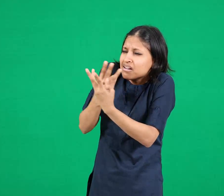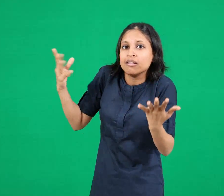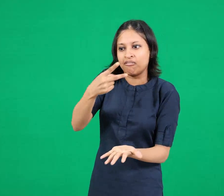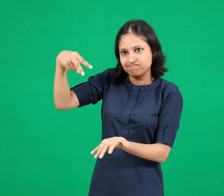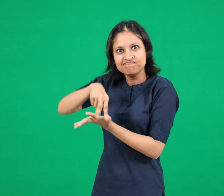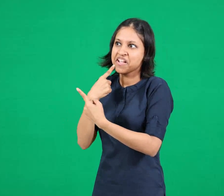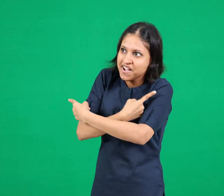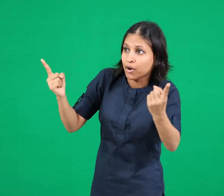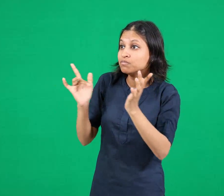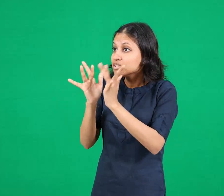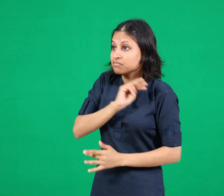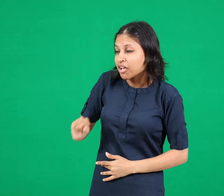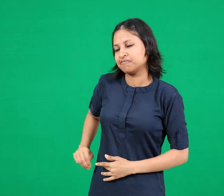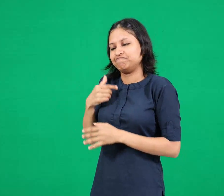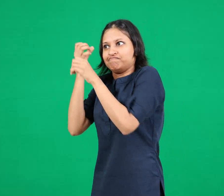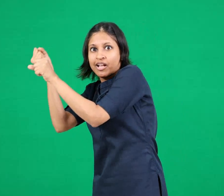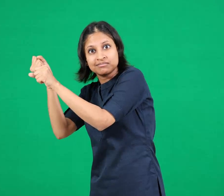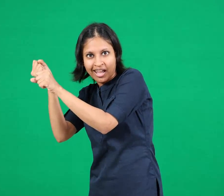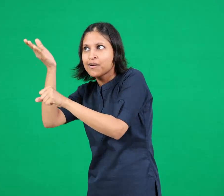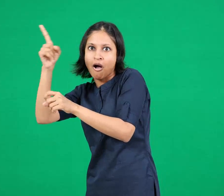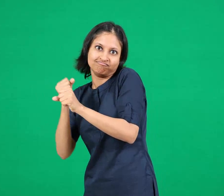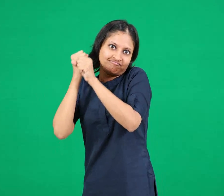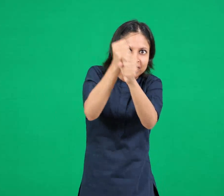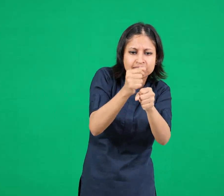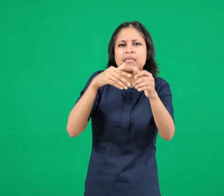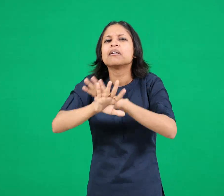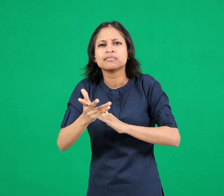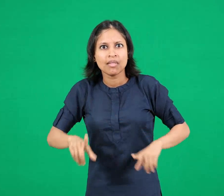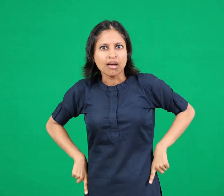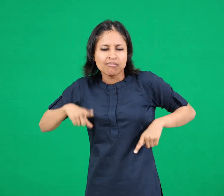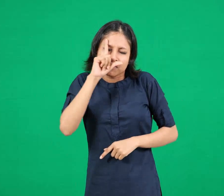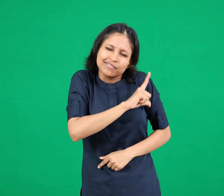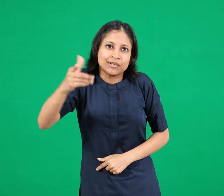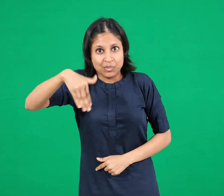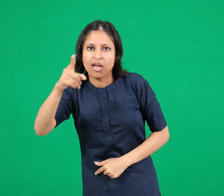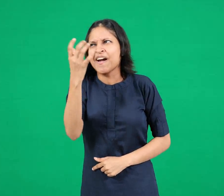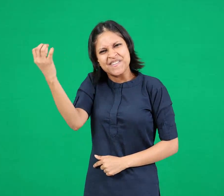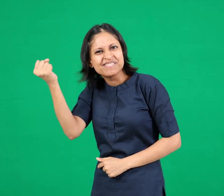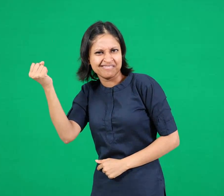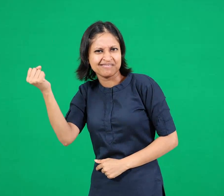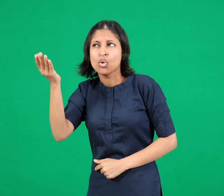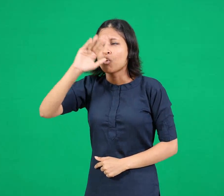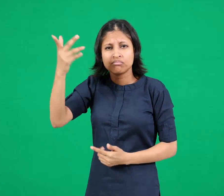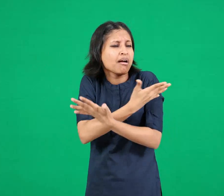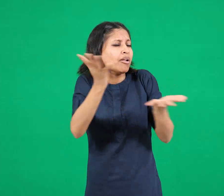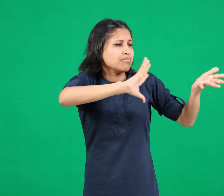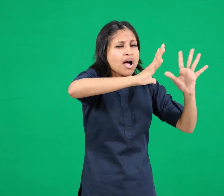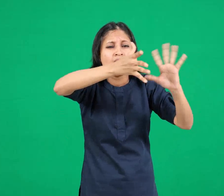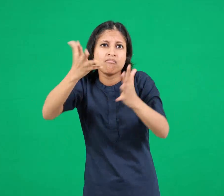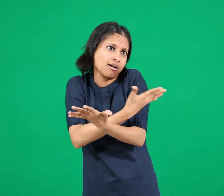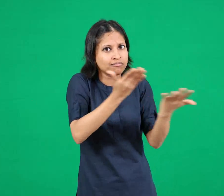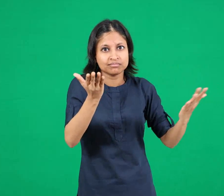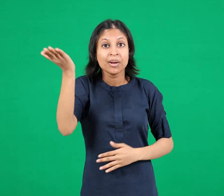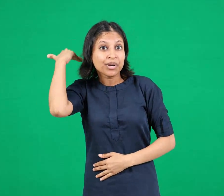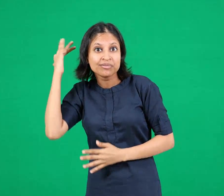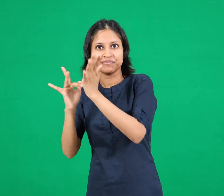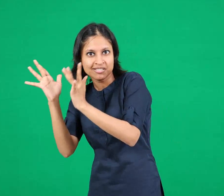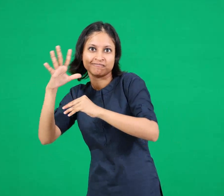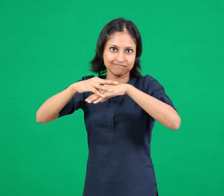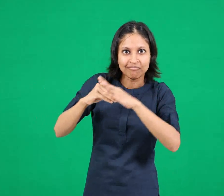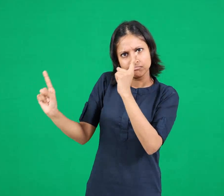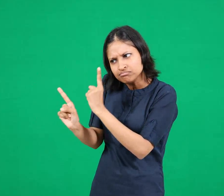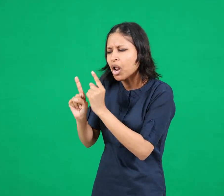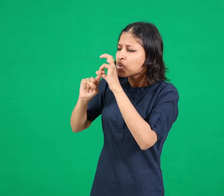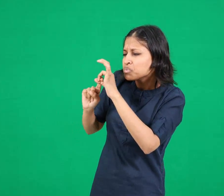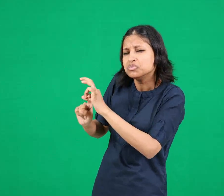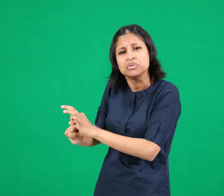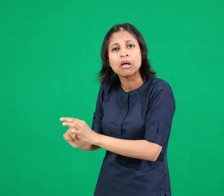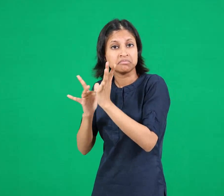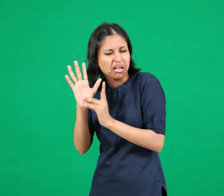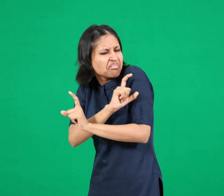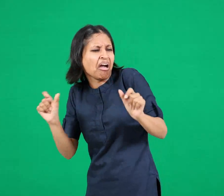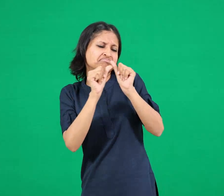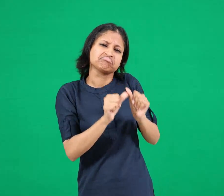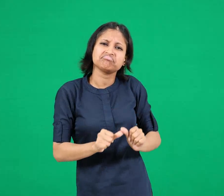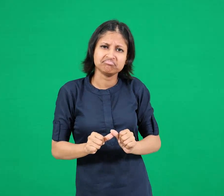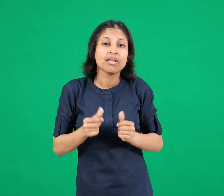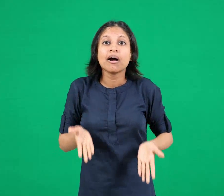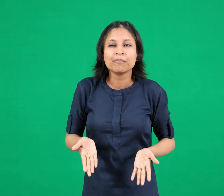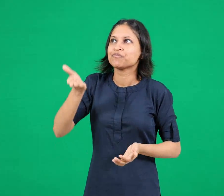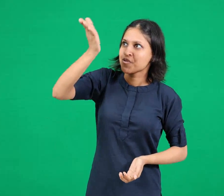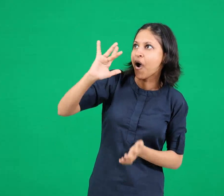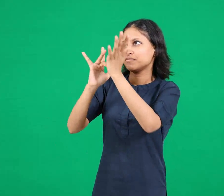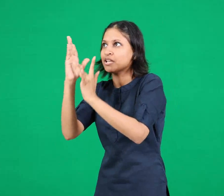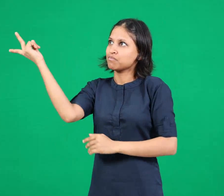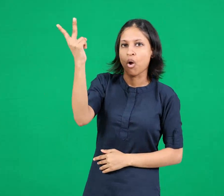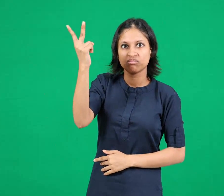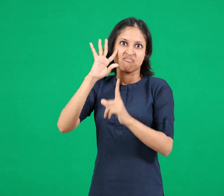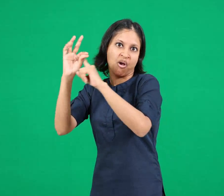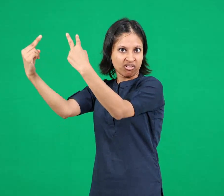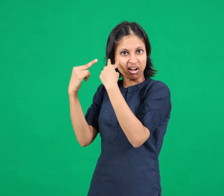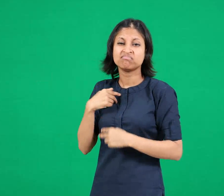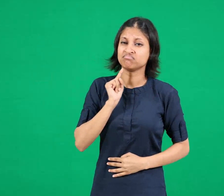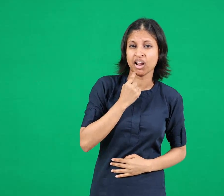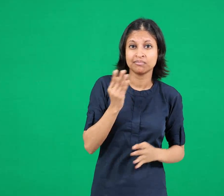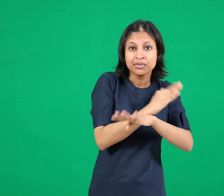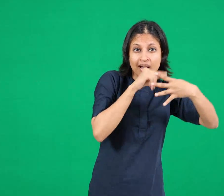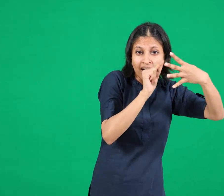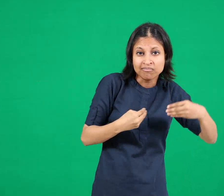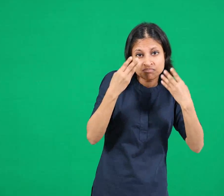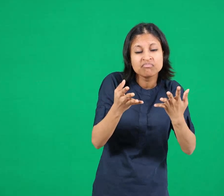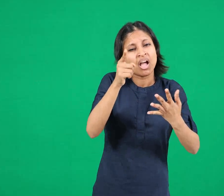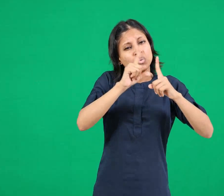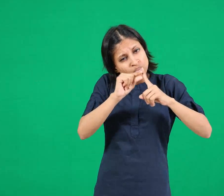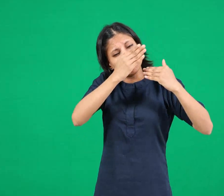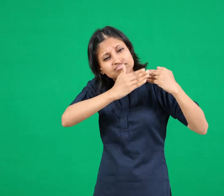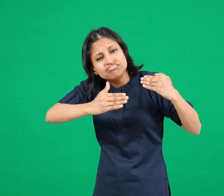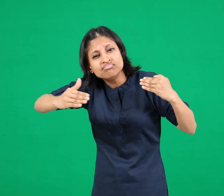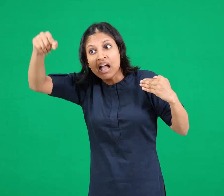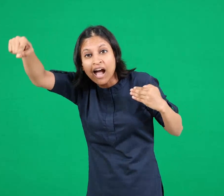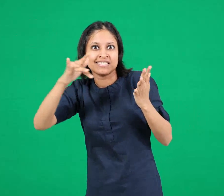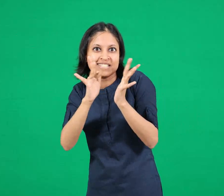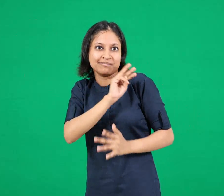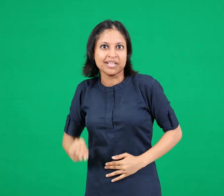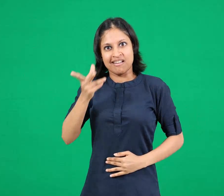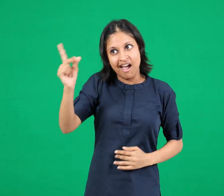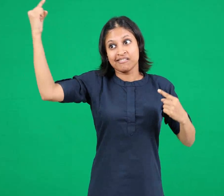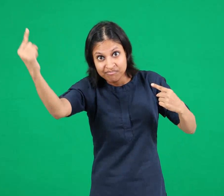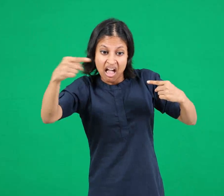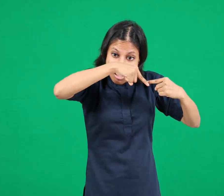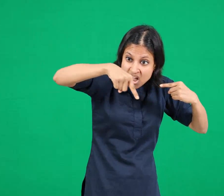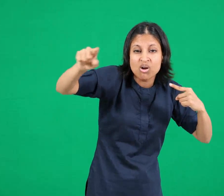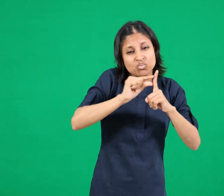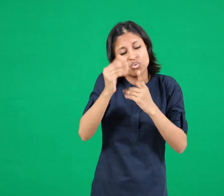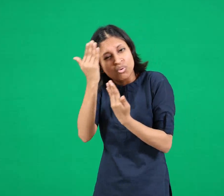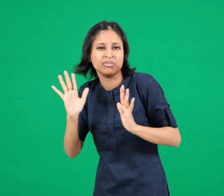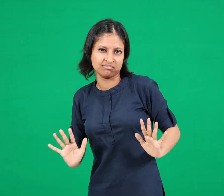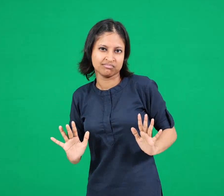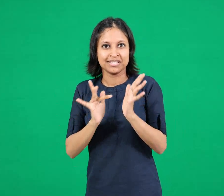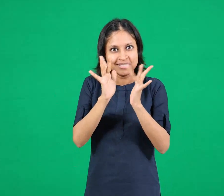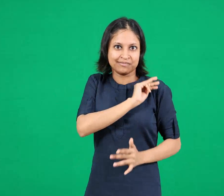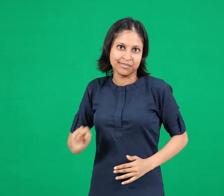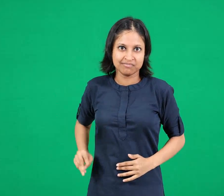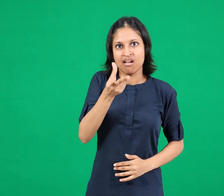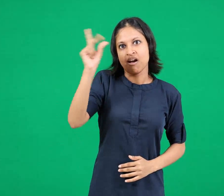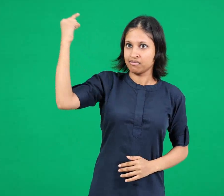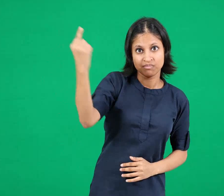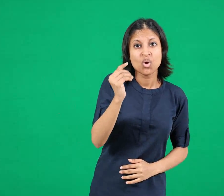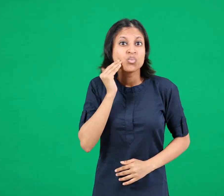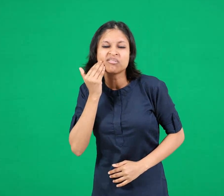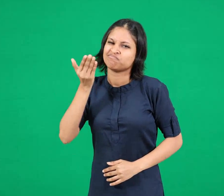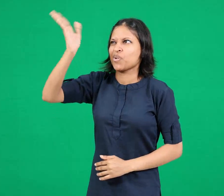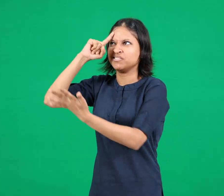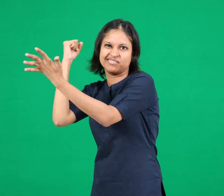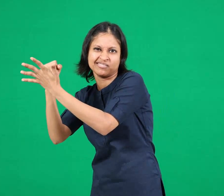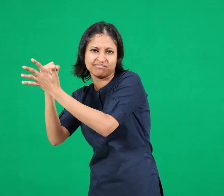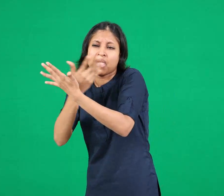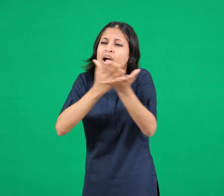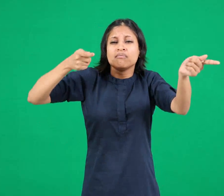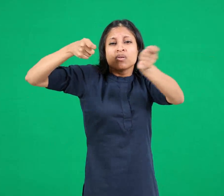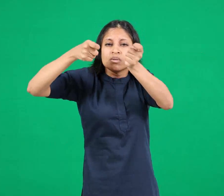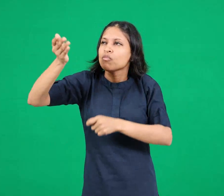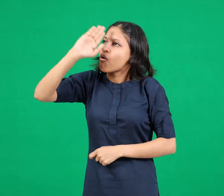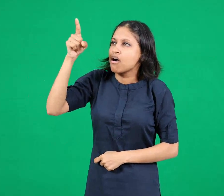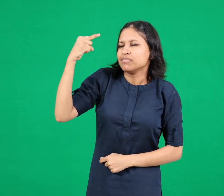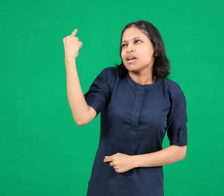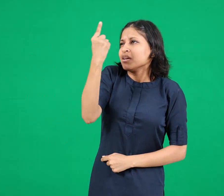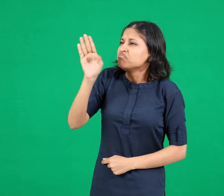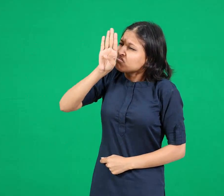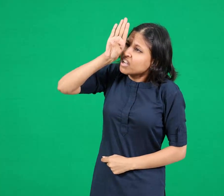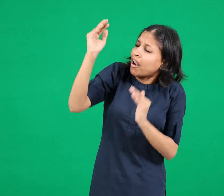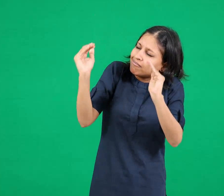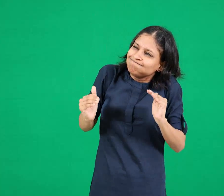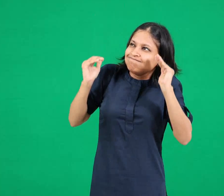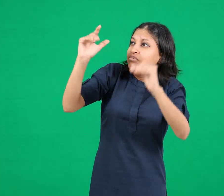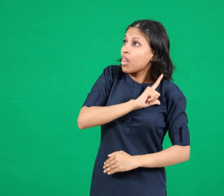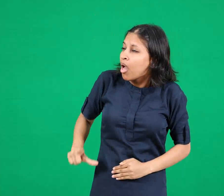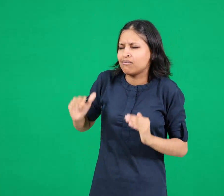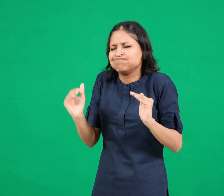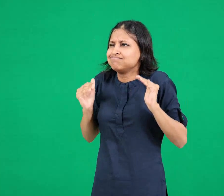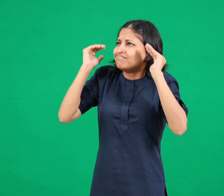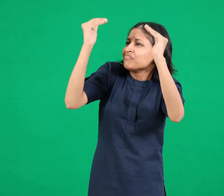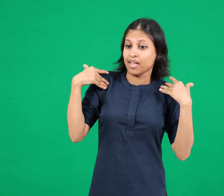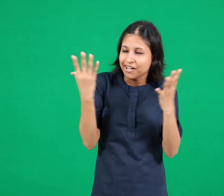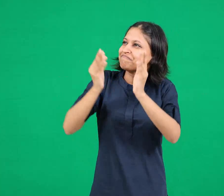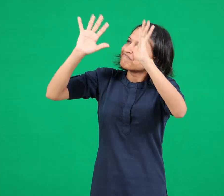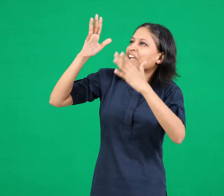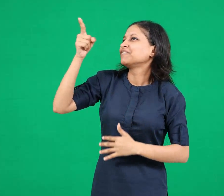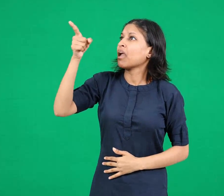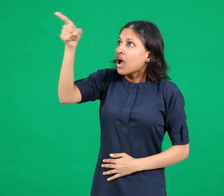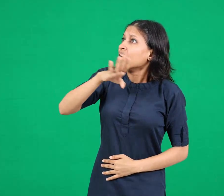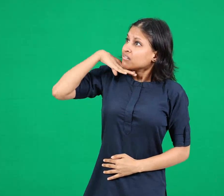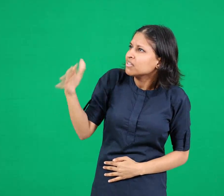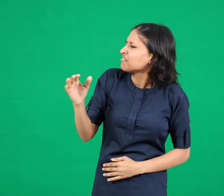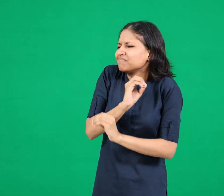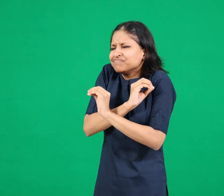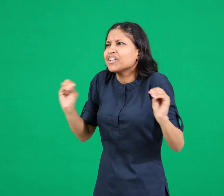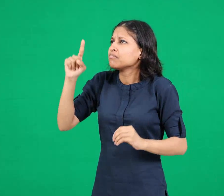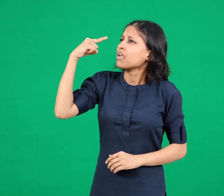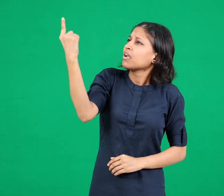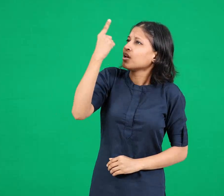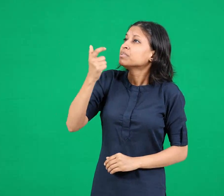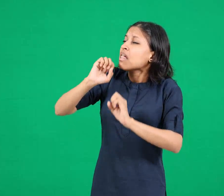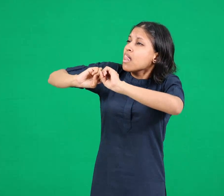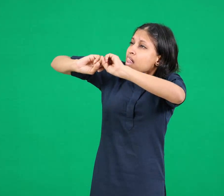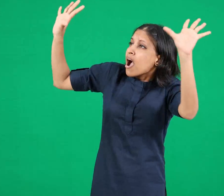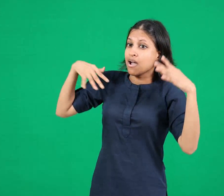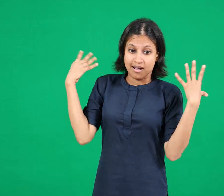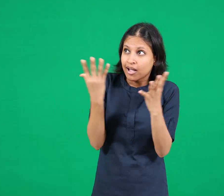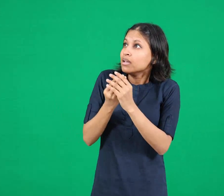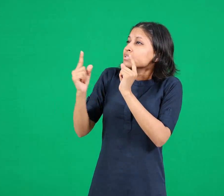I charge you in the presence of God, who gives life to all things, and of Christ Jesus, who made the good confession in His testimony before Pontius Pilate: Keep this commandment without stain or reproach until the appearance of our Lord Jesus Christ, which the blessed and only Sovereign One- the King of kings and Lord of lords- will bring about in His own time.